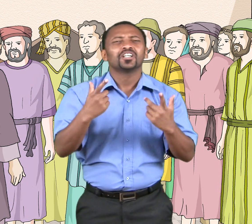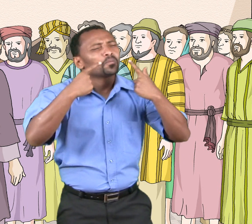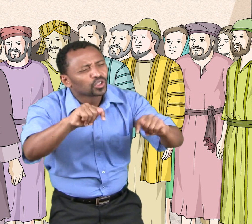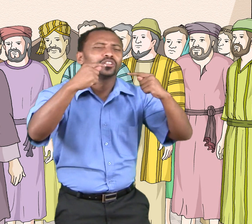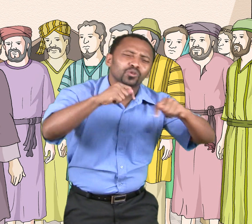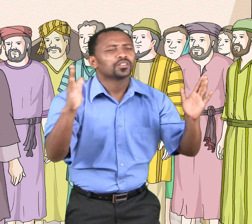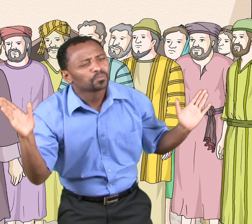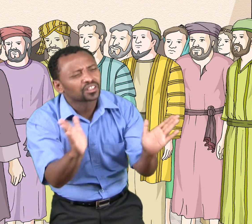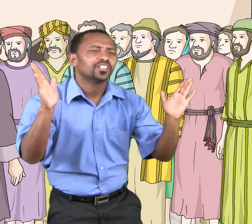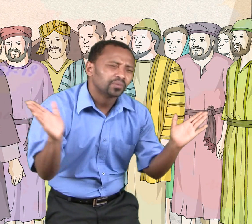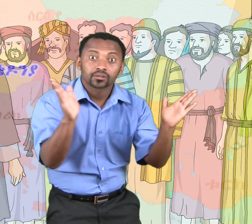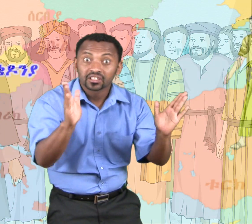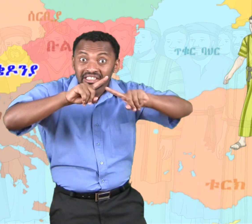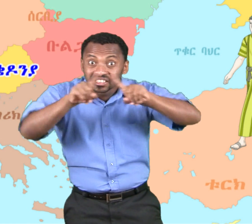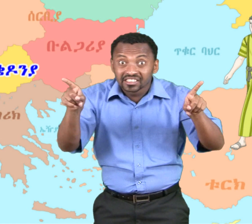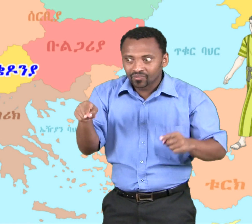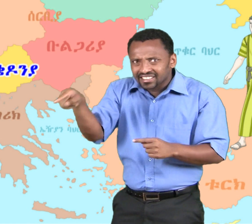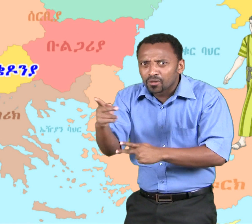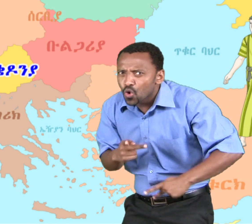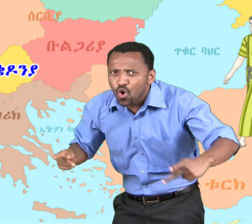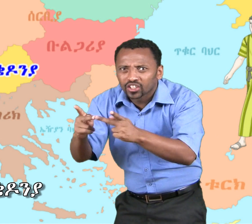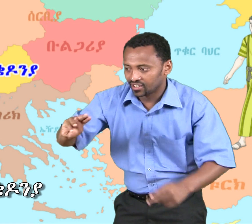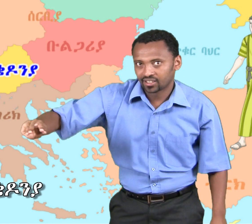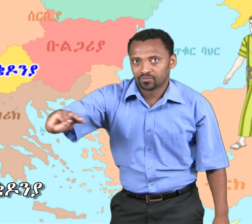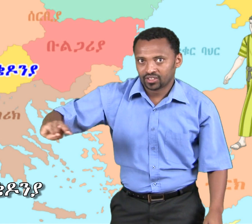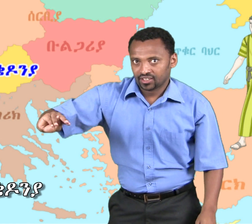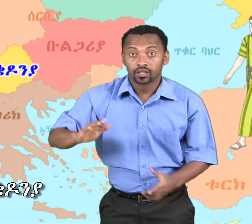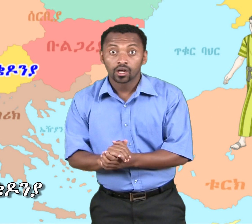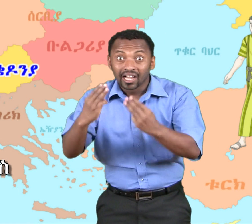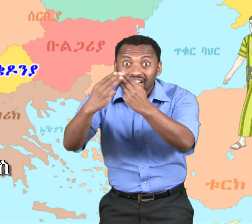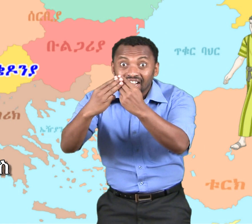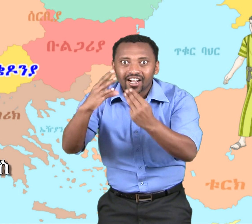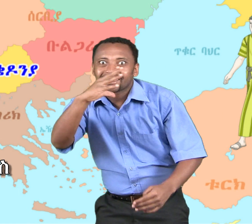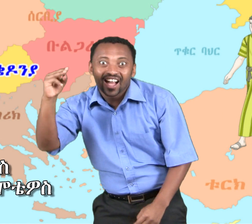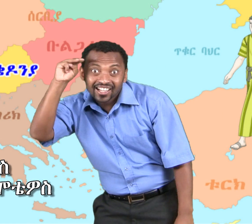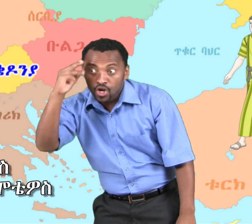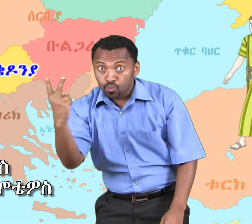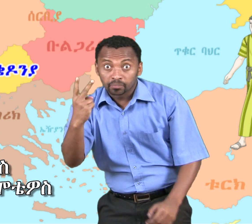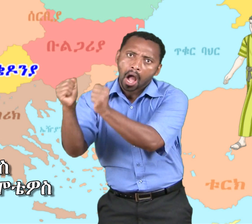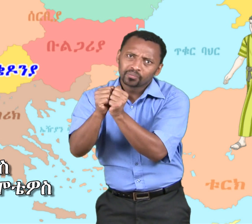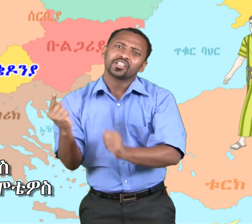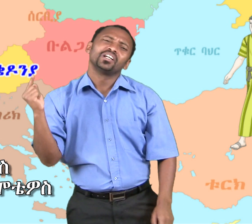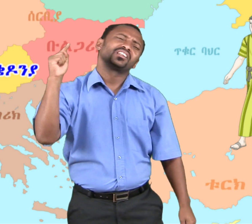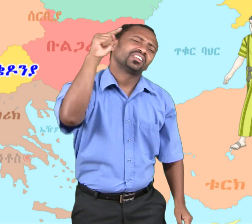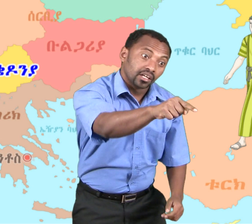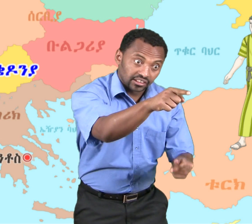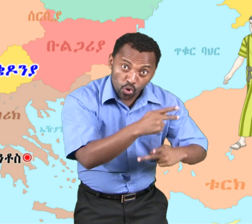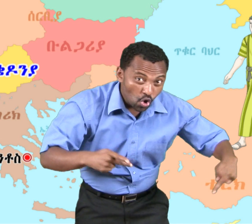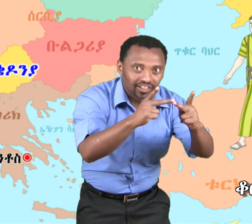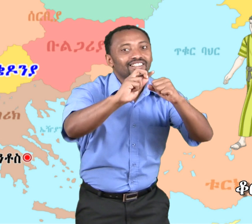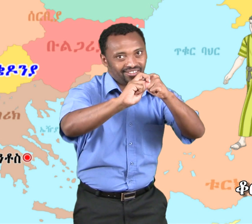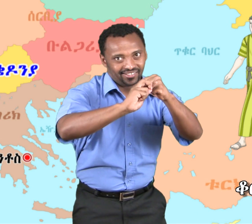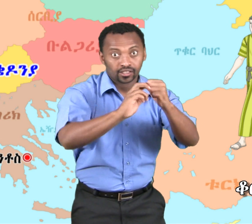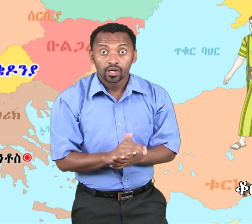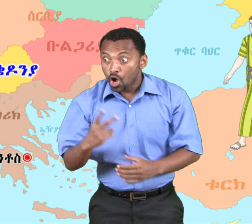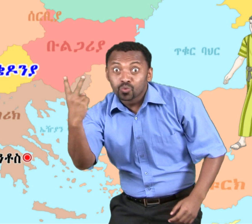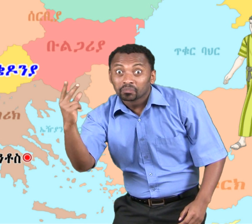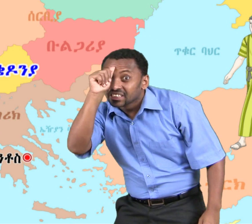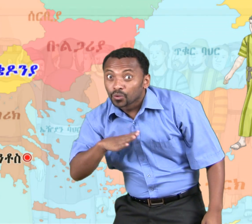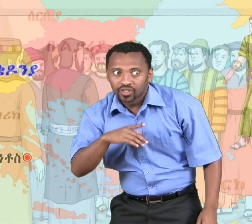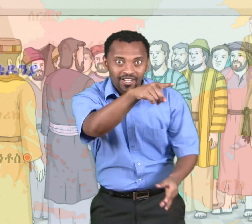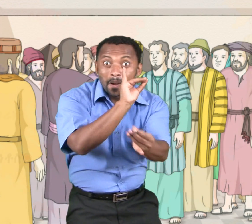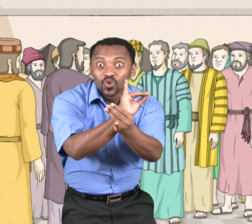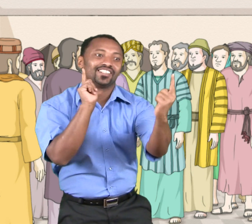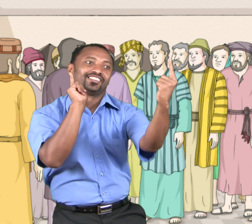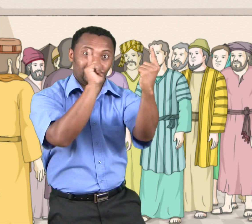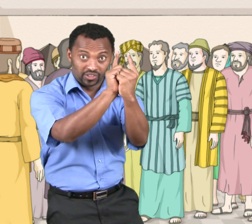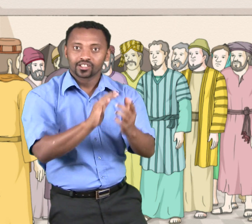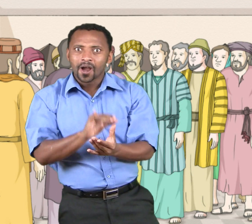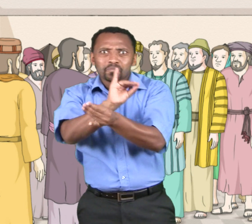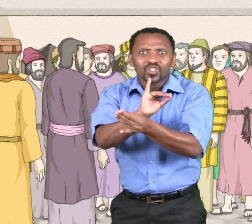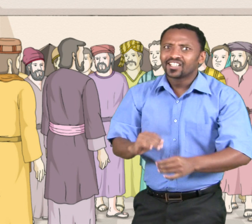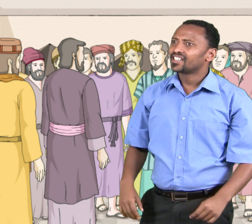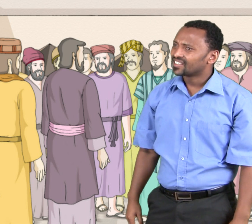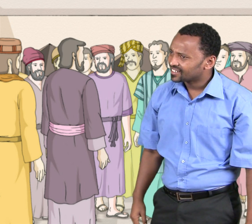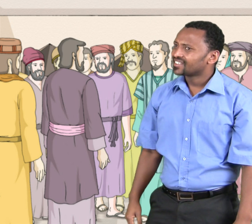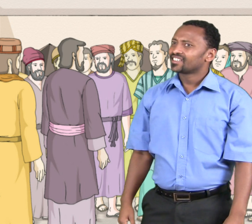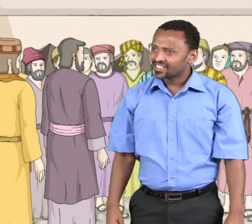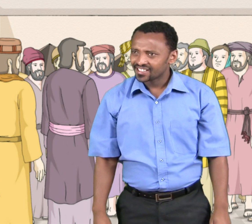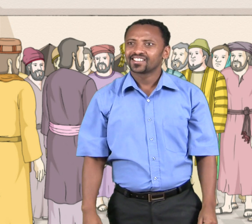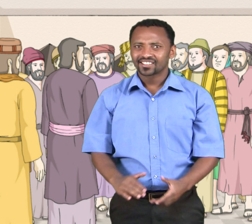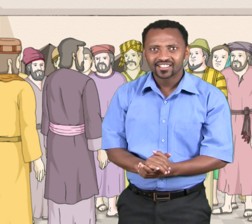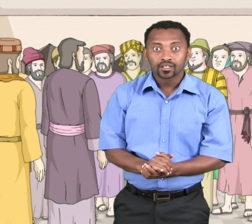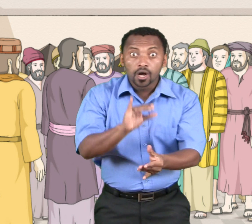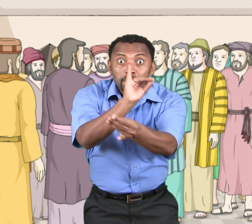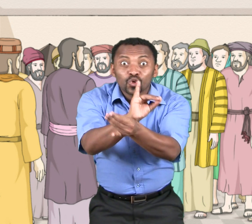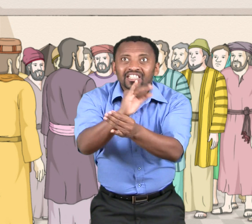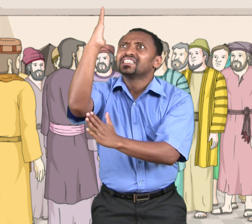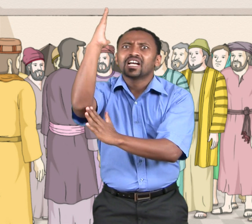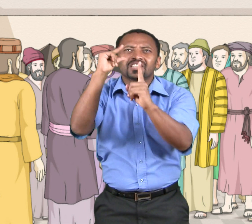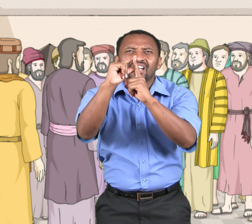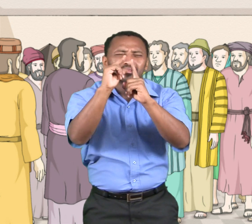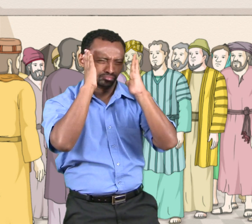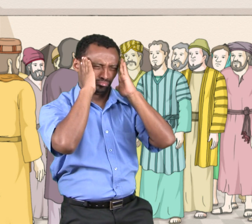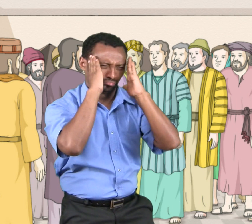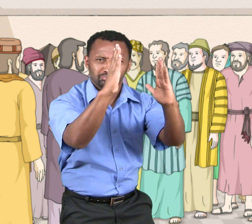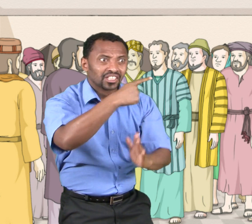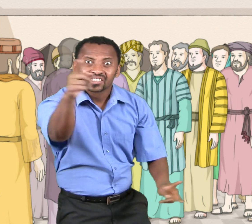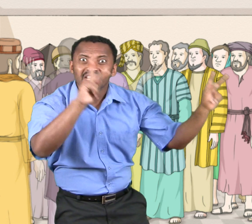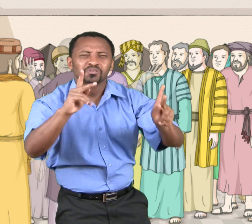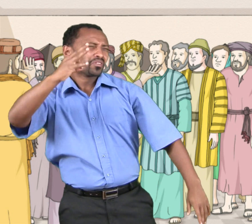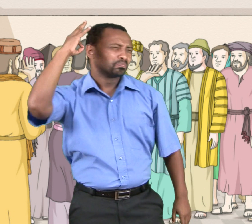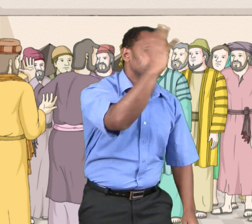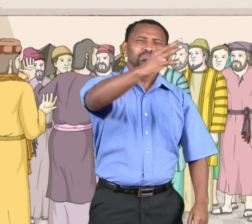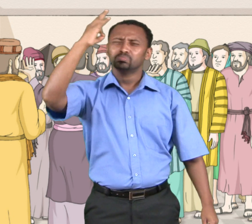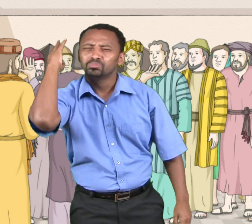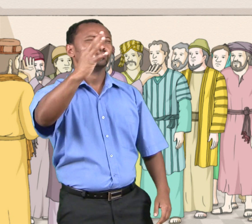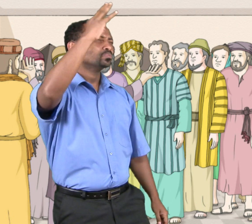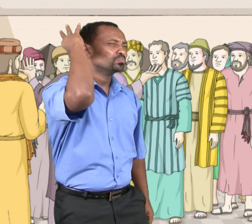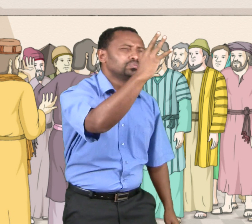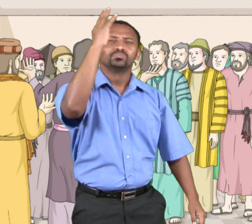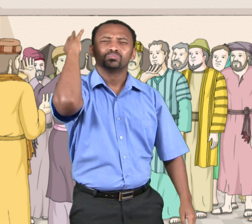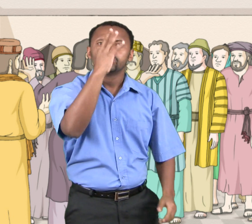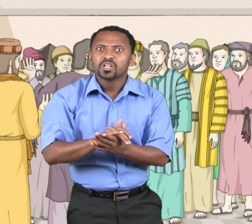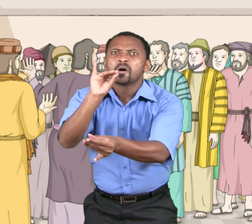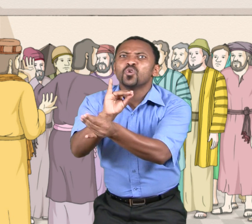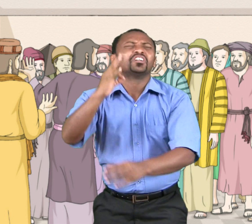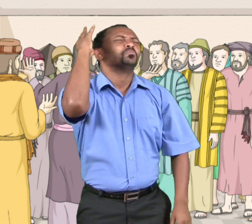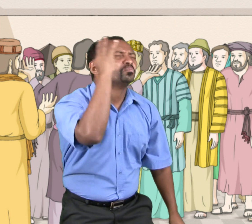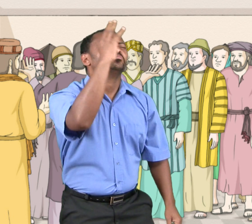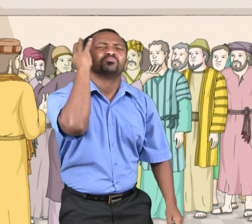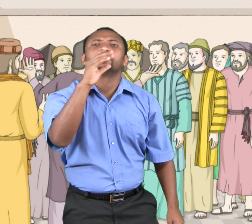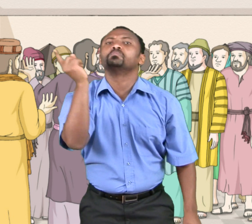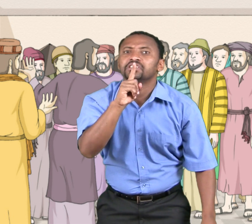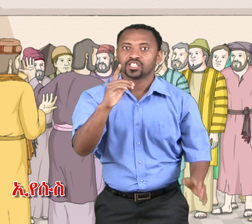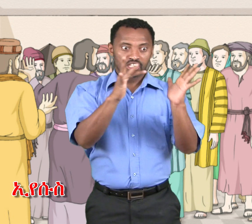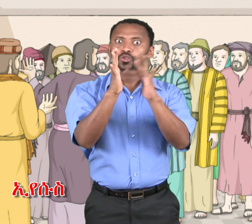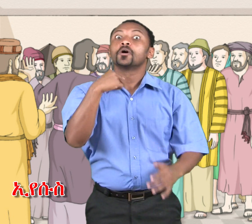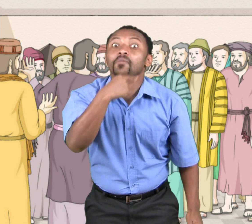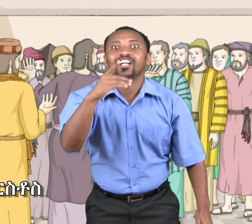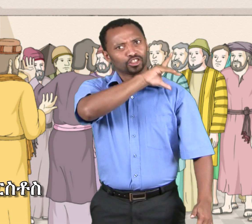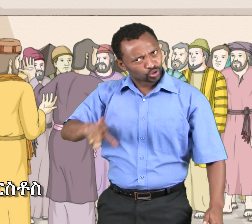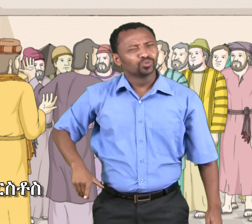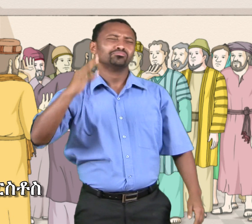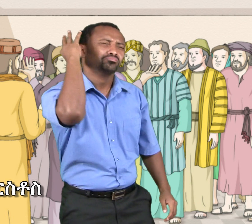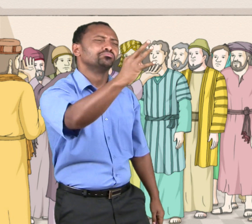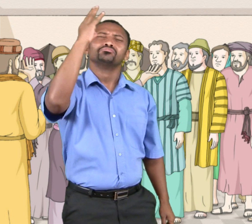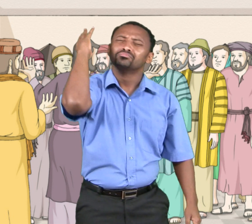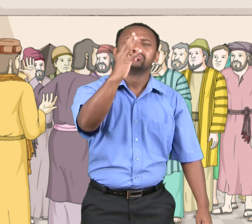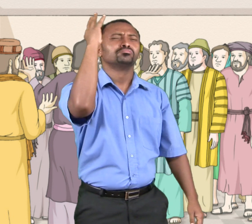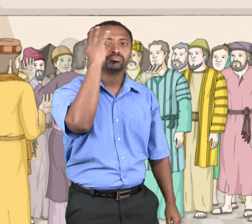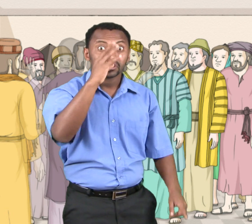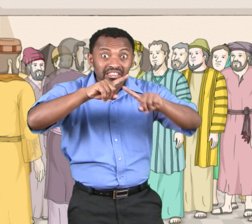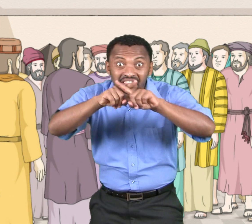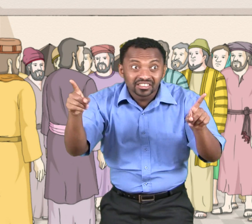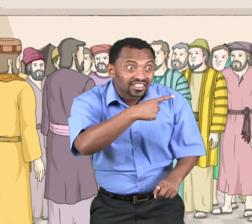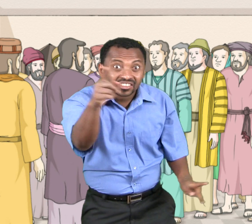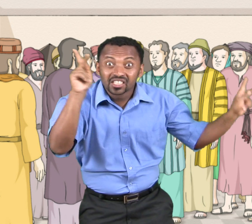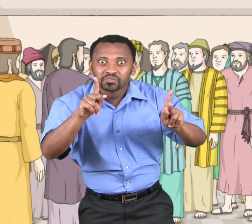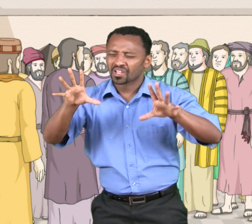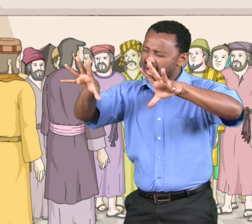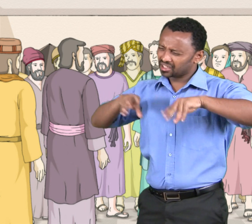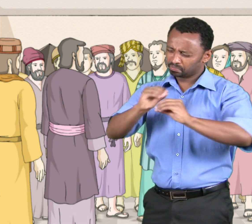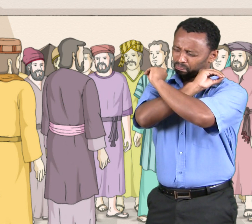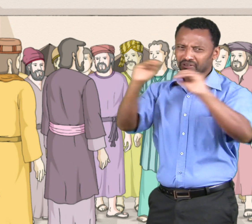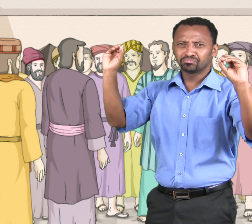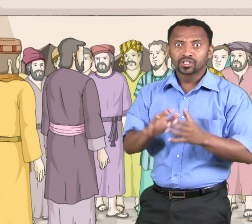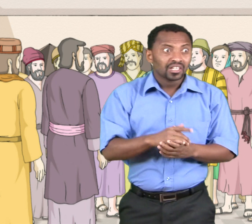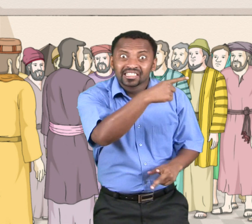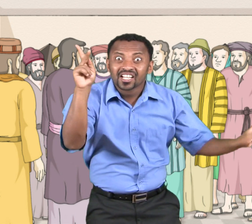And when Silas and Timothy came down from Macedonia, Paul devoted himself fully to the word, testifying to the Jews that Jesus is the Christ.